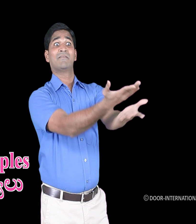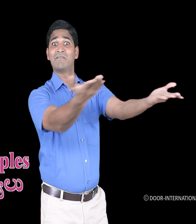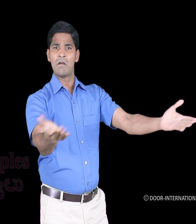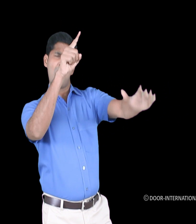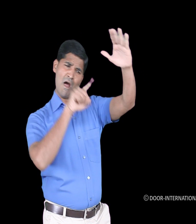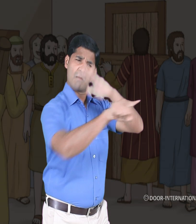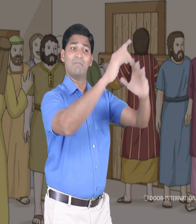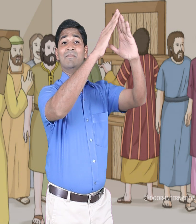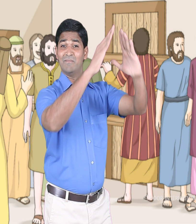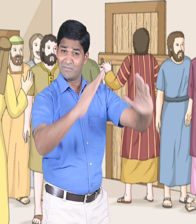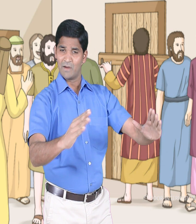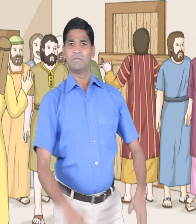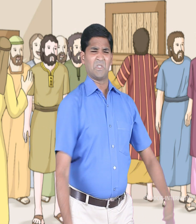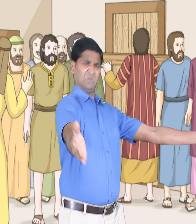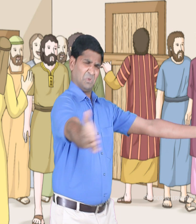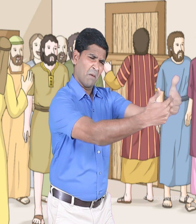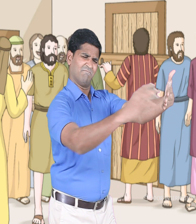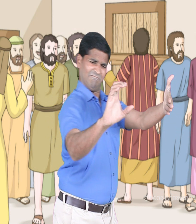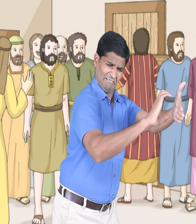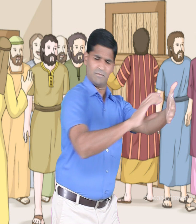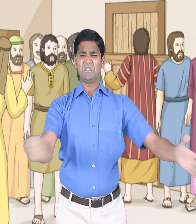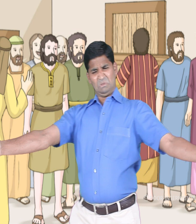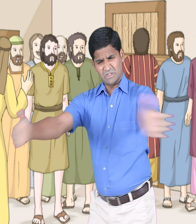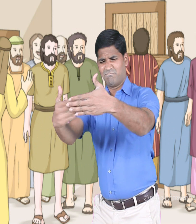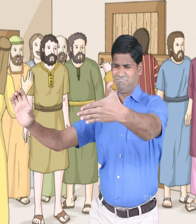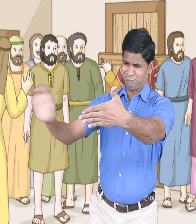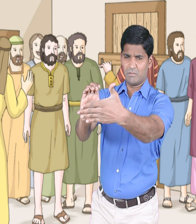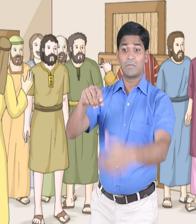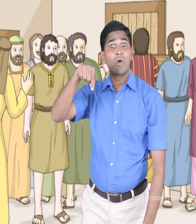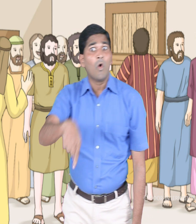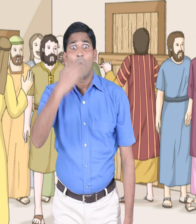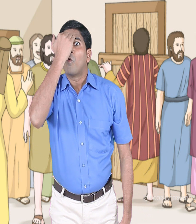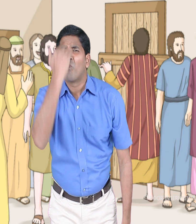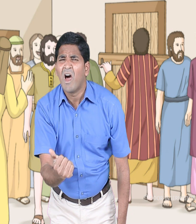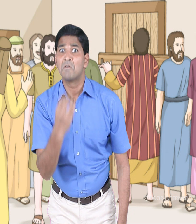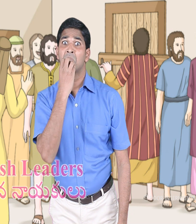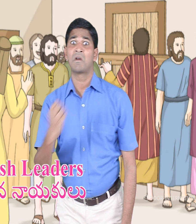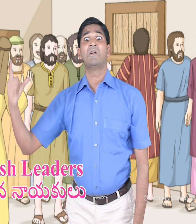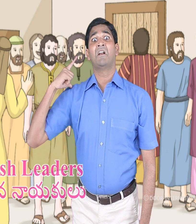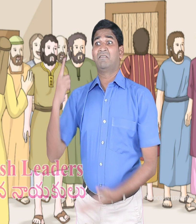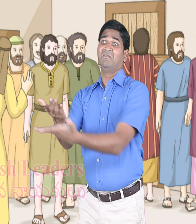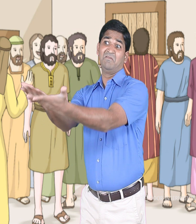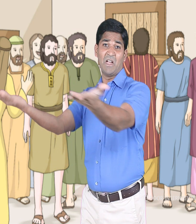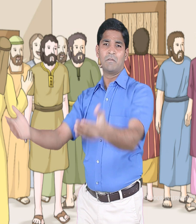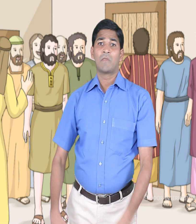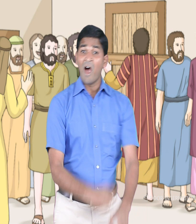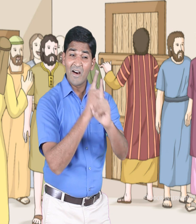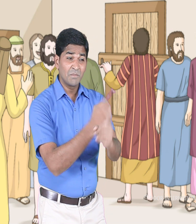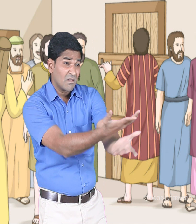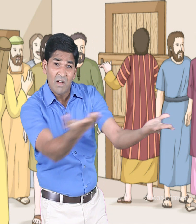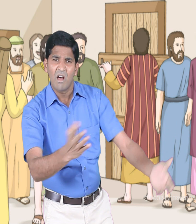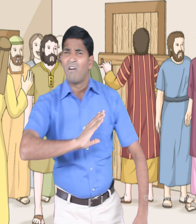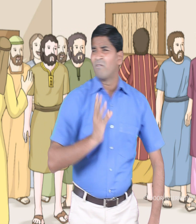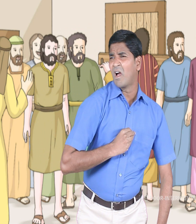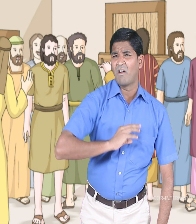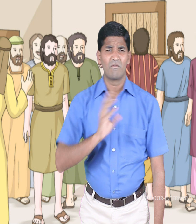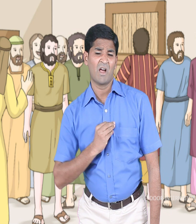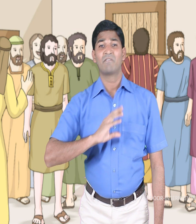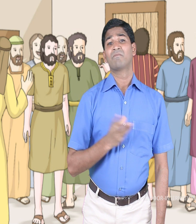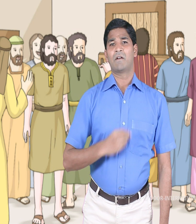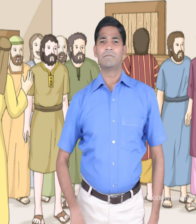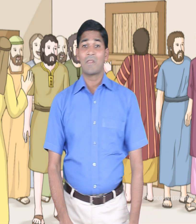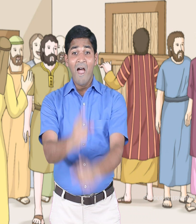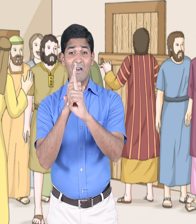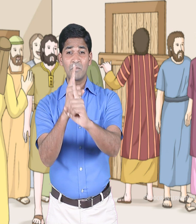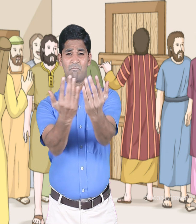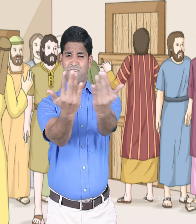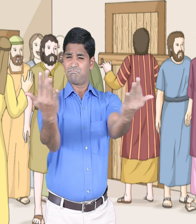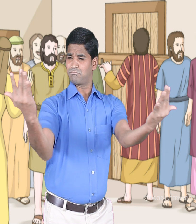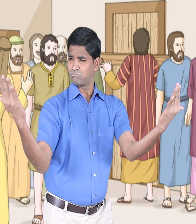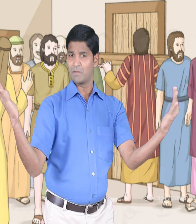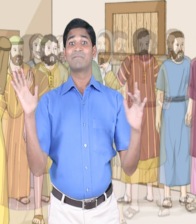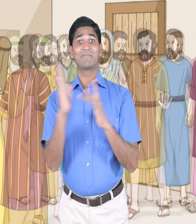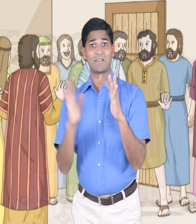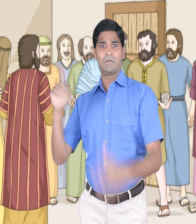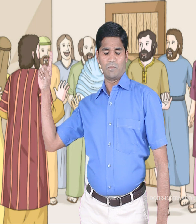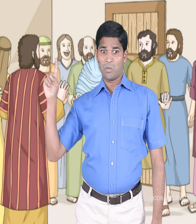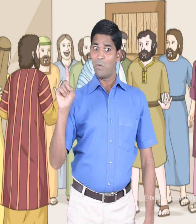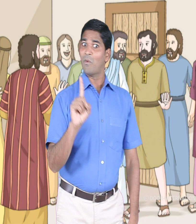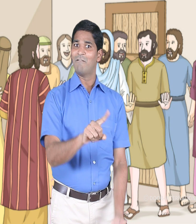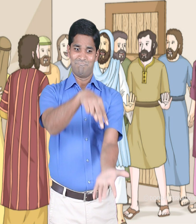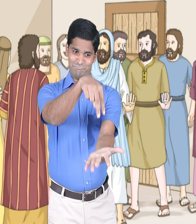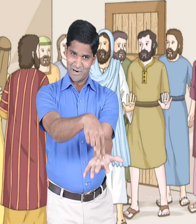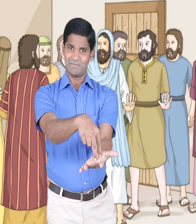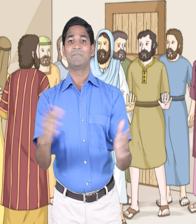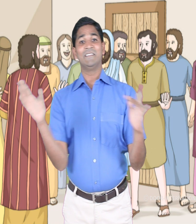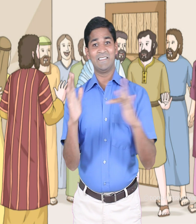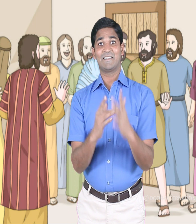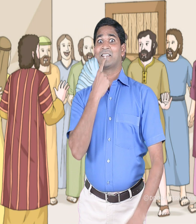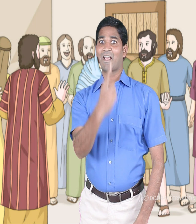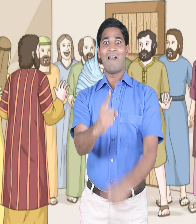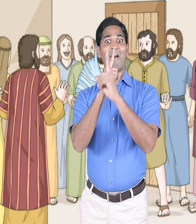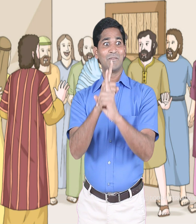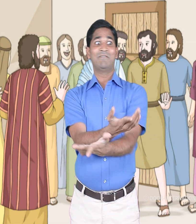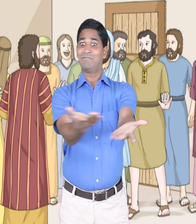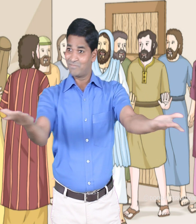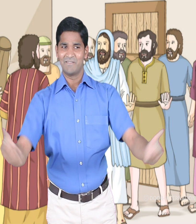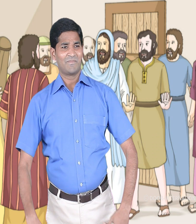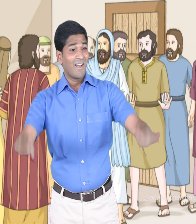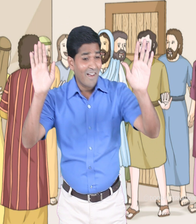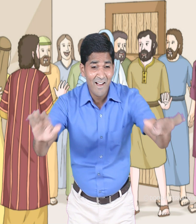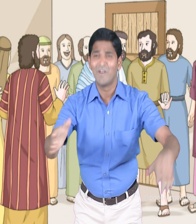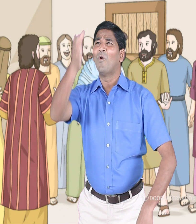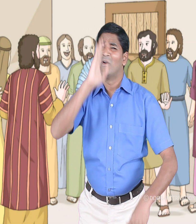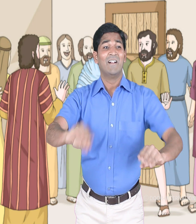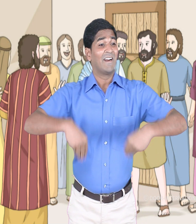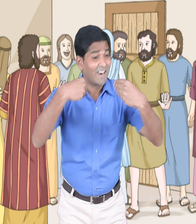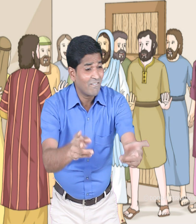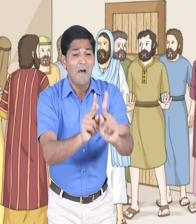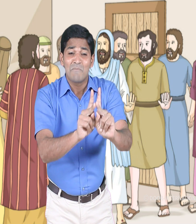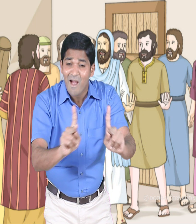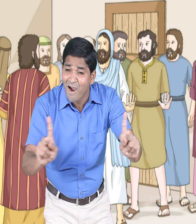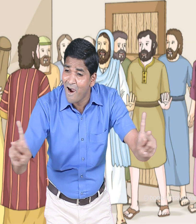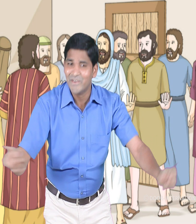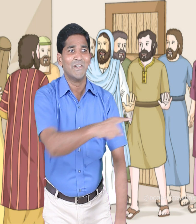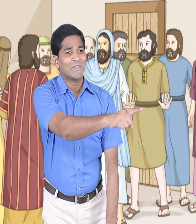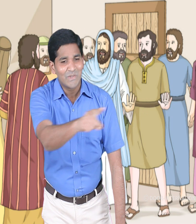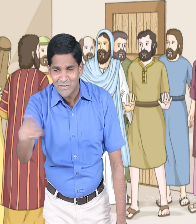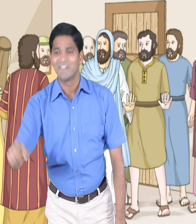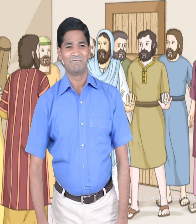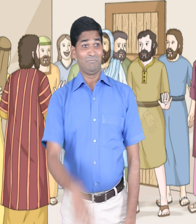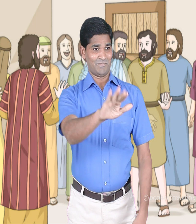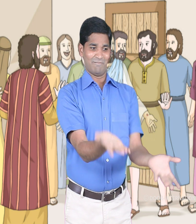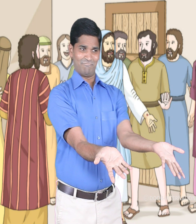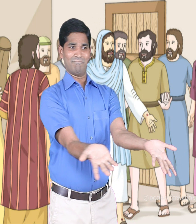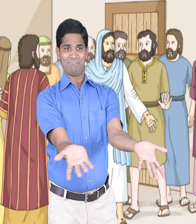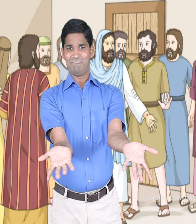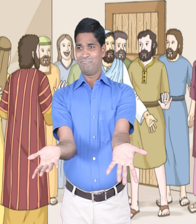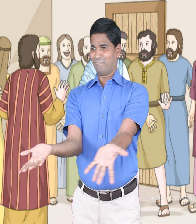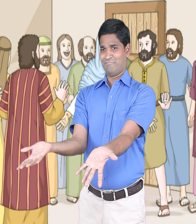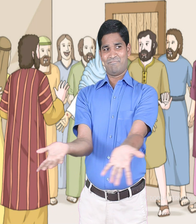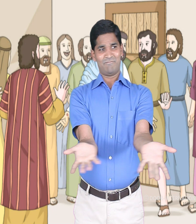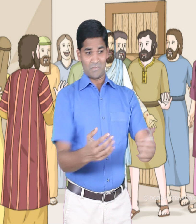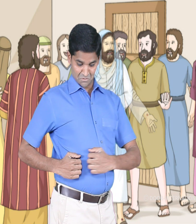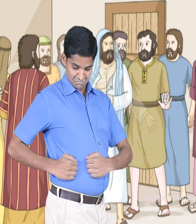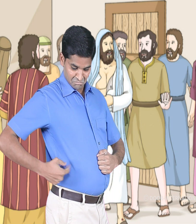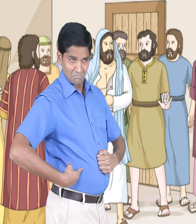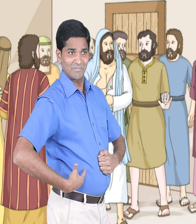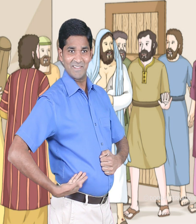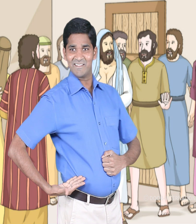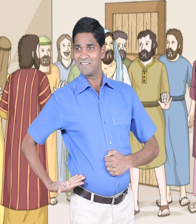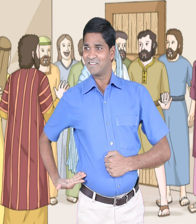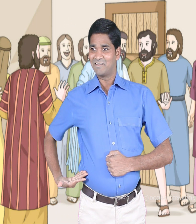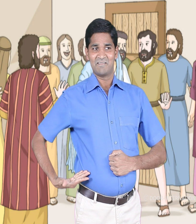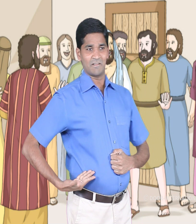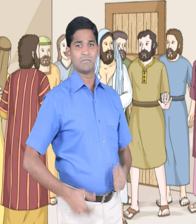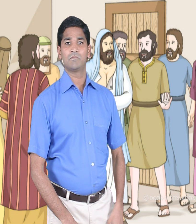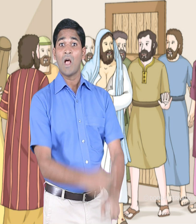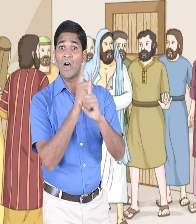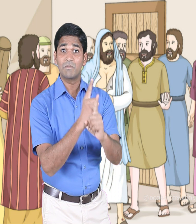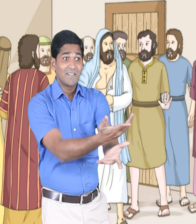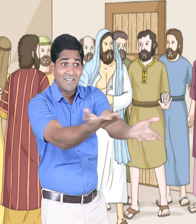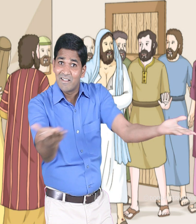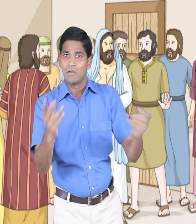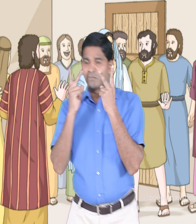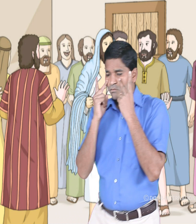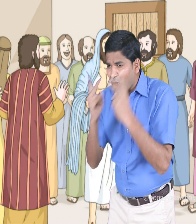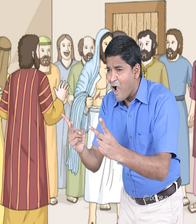It was the first day of the week, and that very evening, while the disciples were together with the doors locked for fear of the Jews, Jesus came and stood among them.